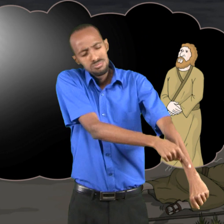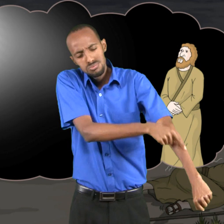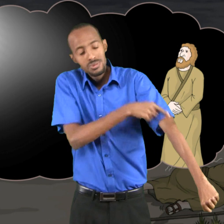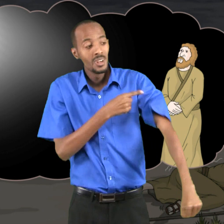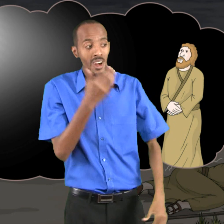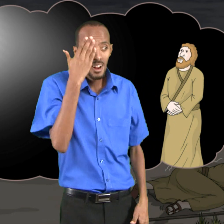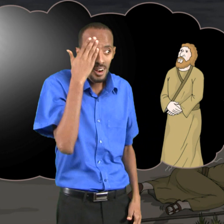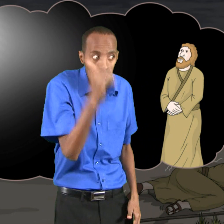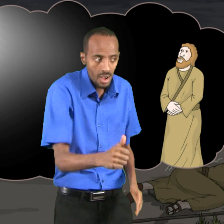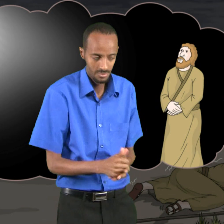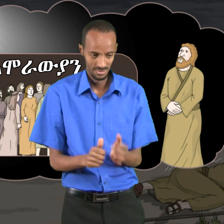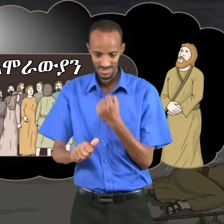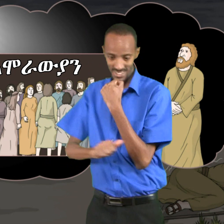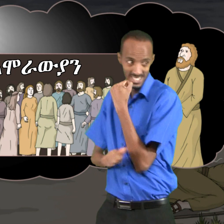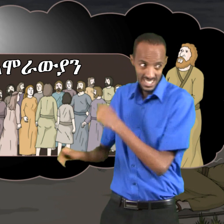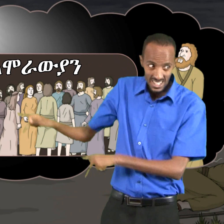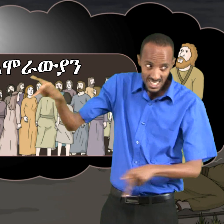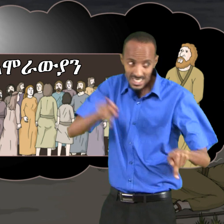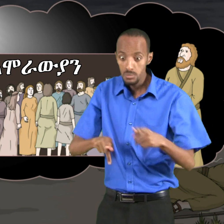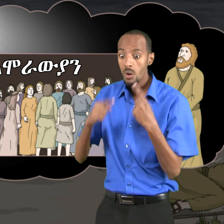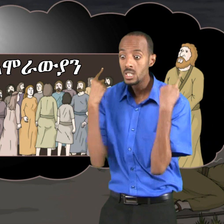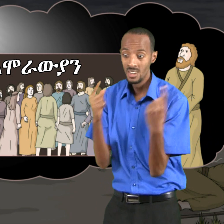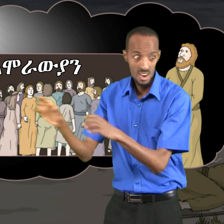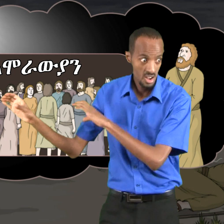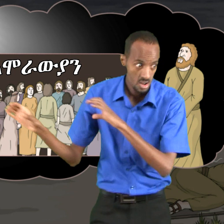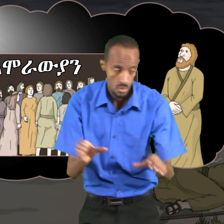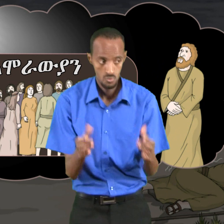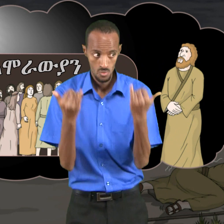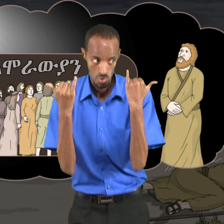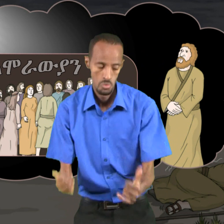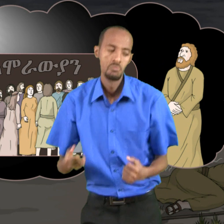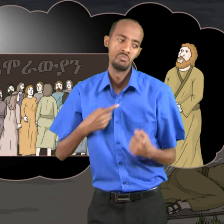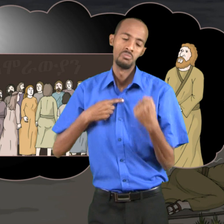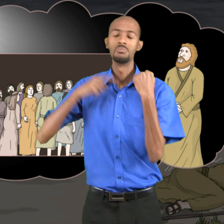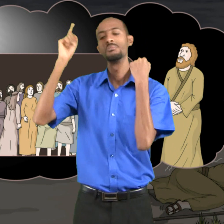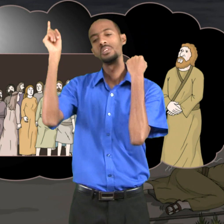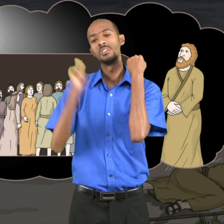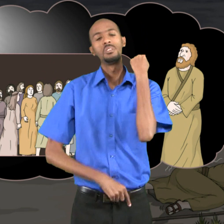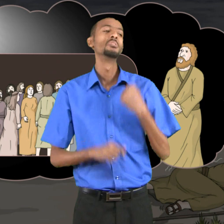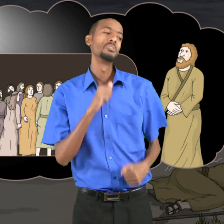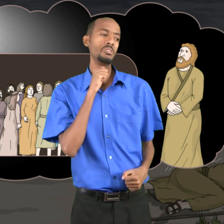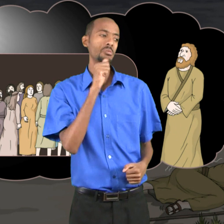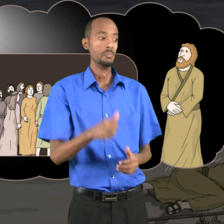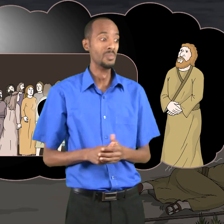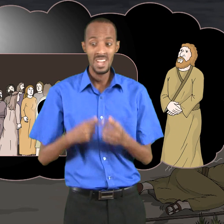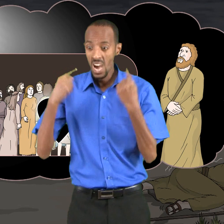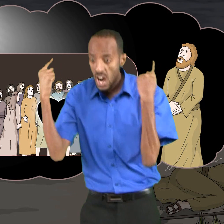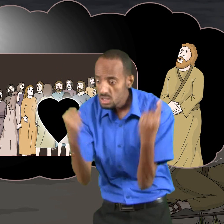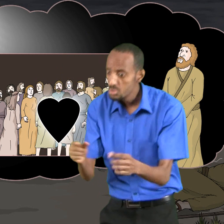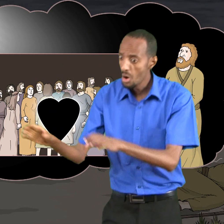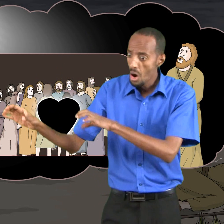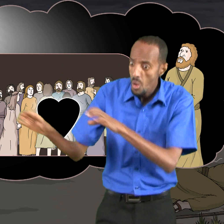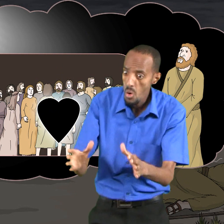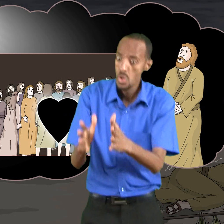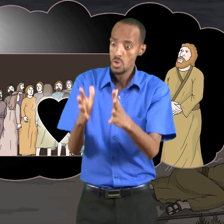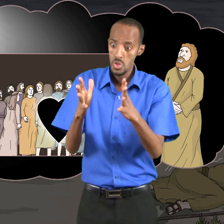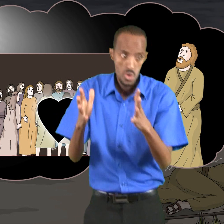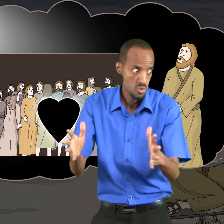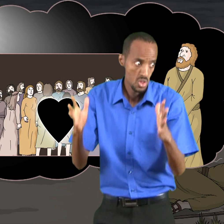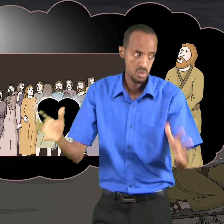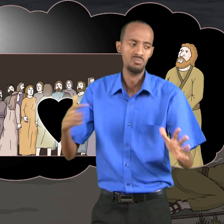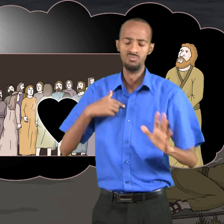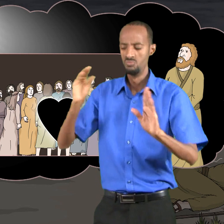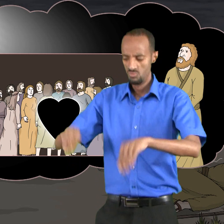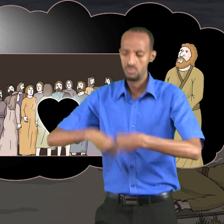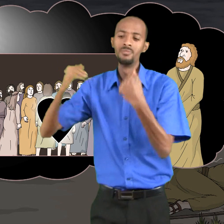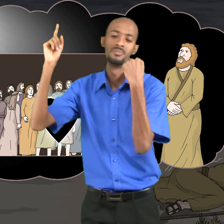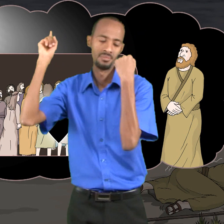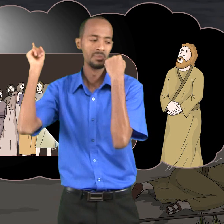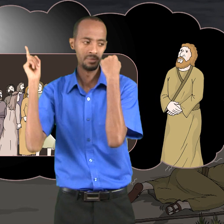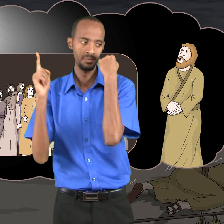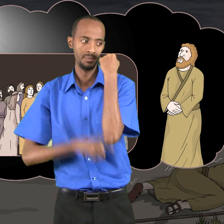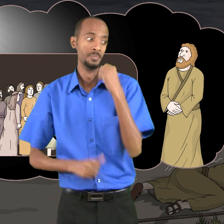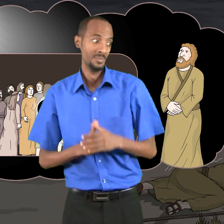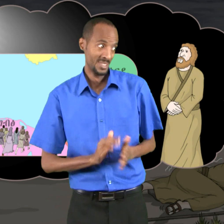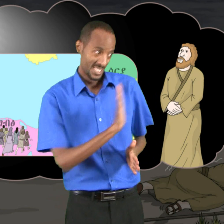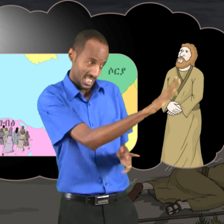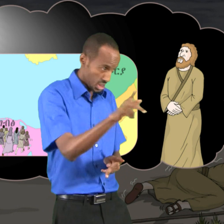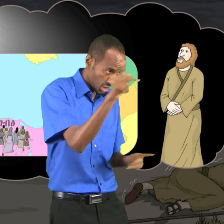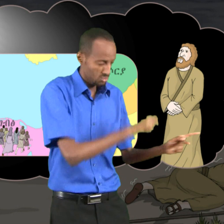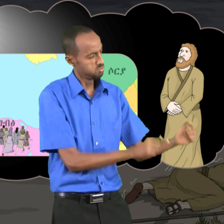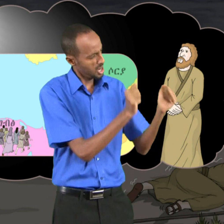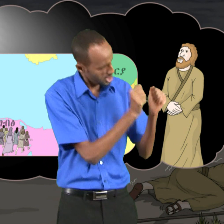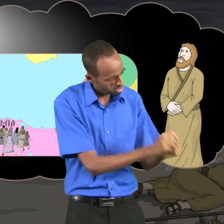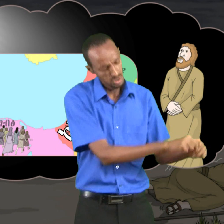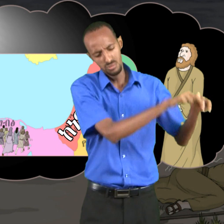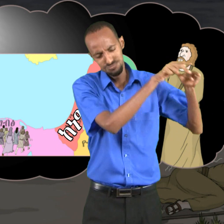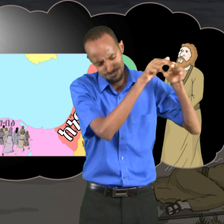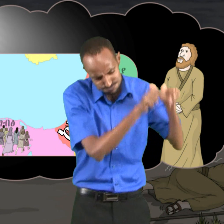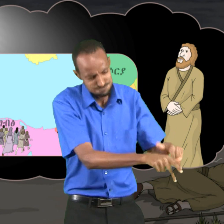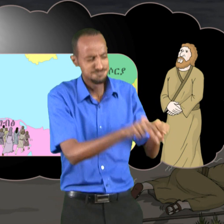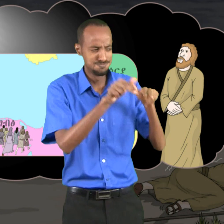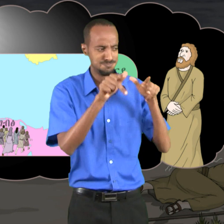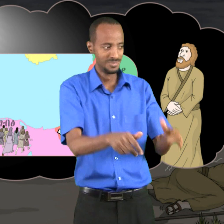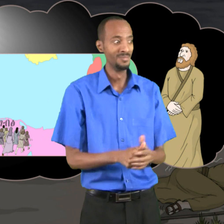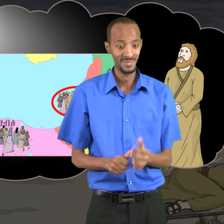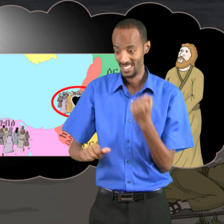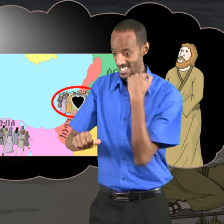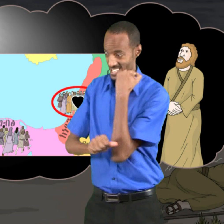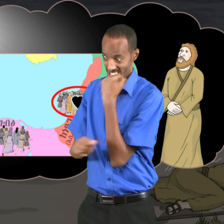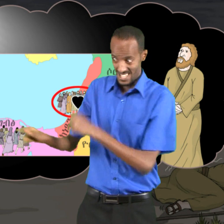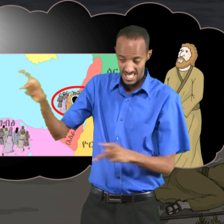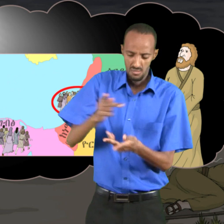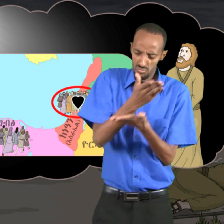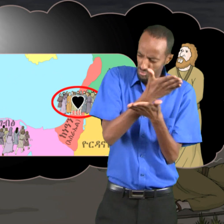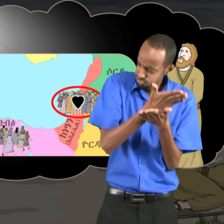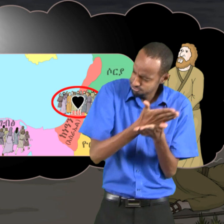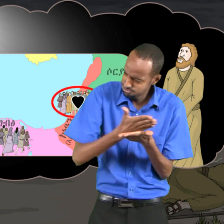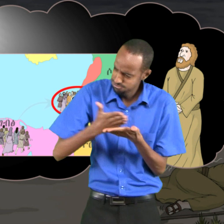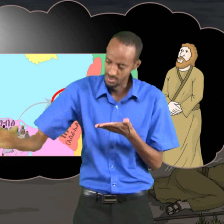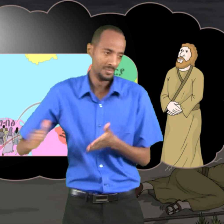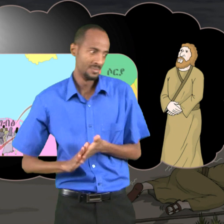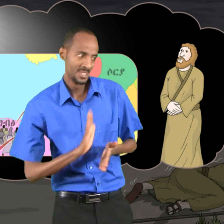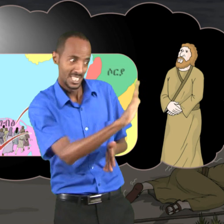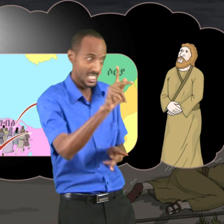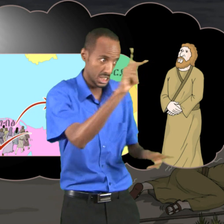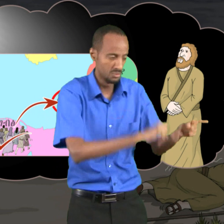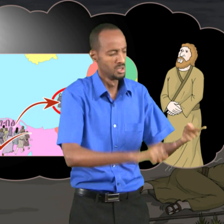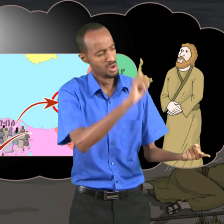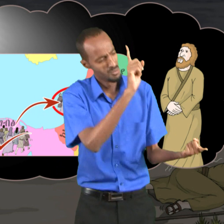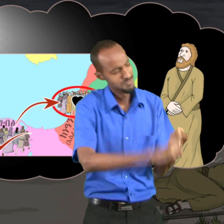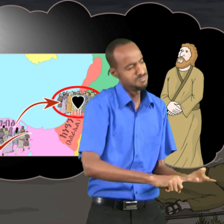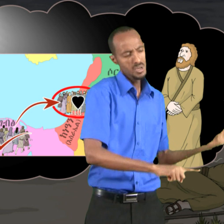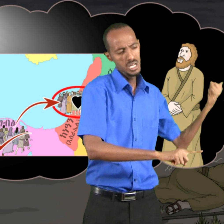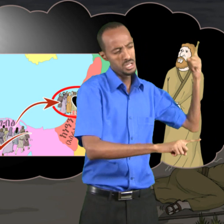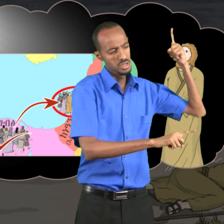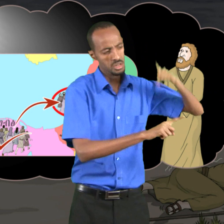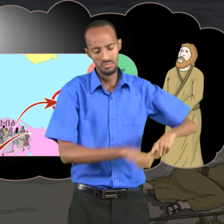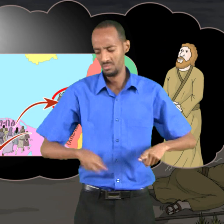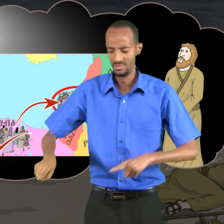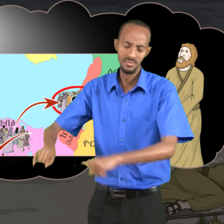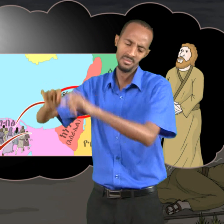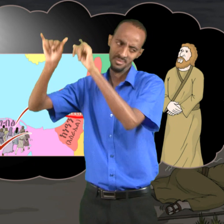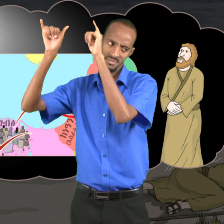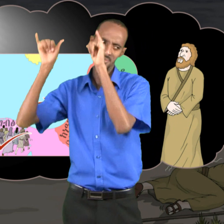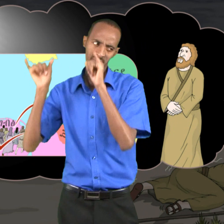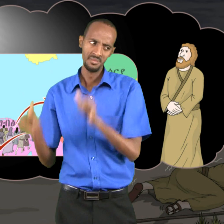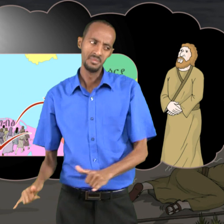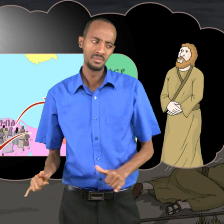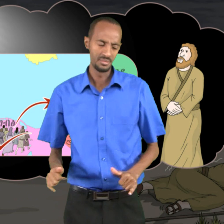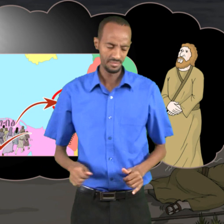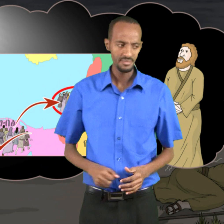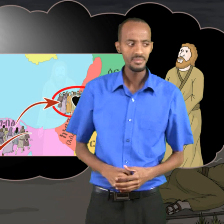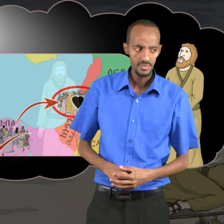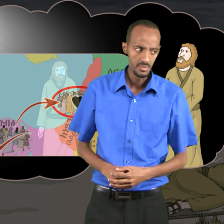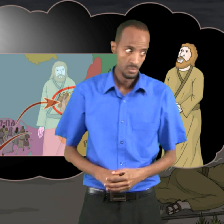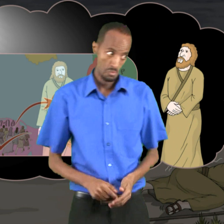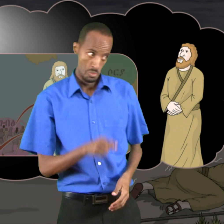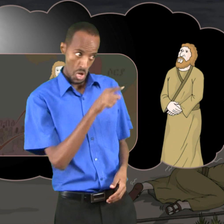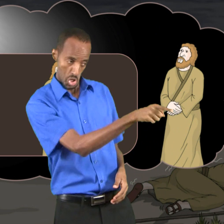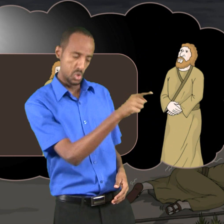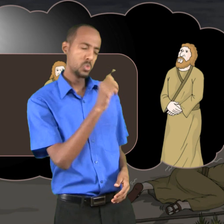You, however, will go to your fathers in peace and be buried at a ripe old age.